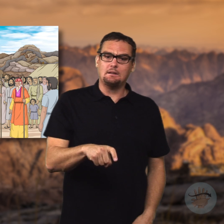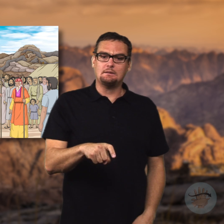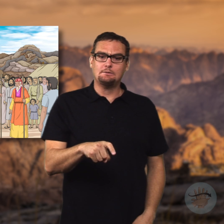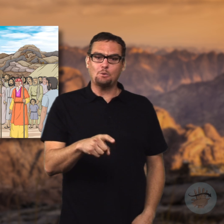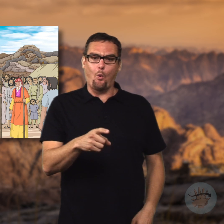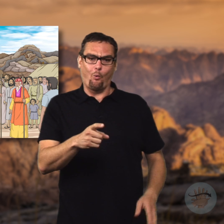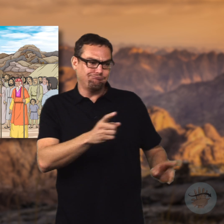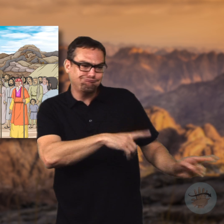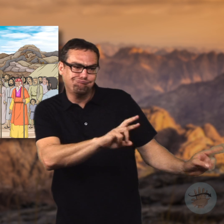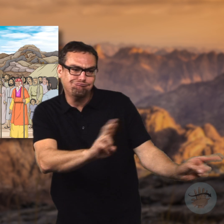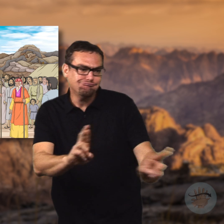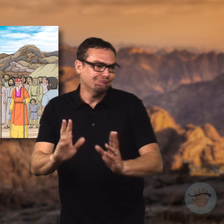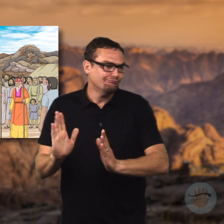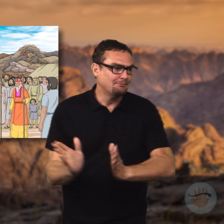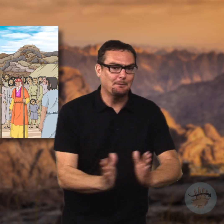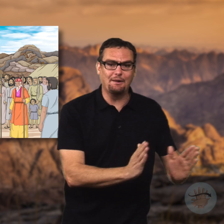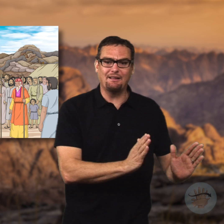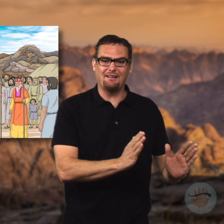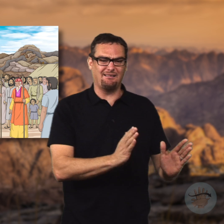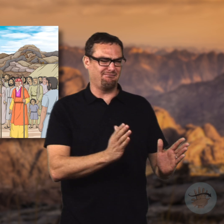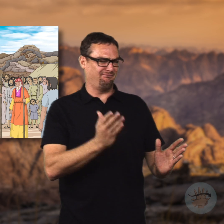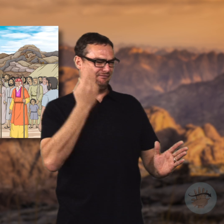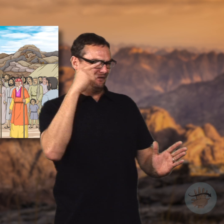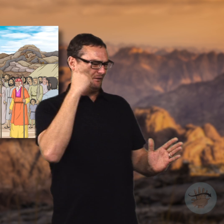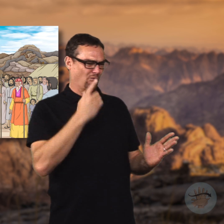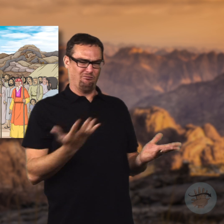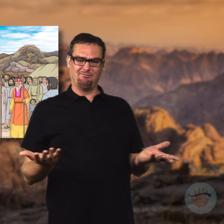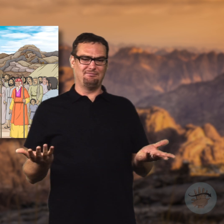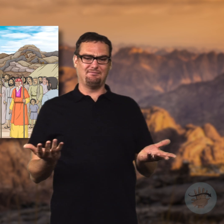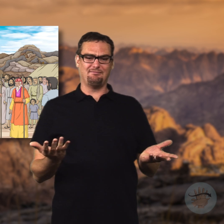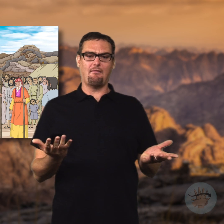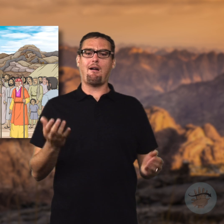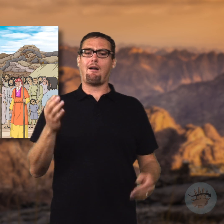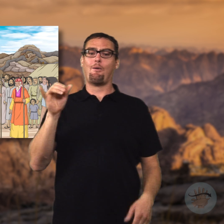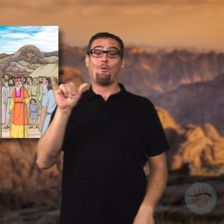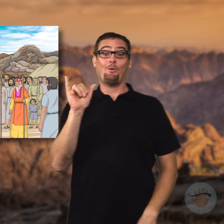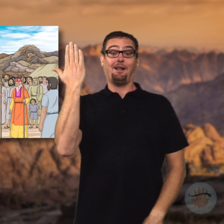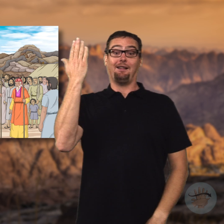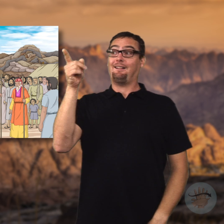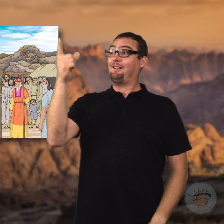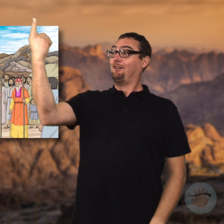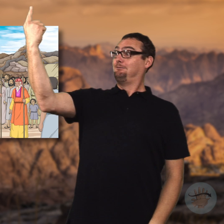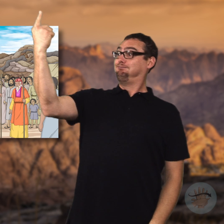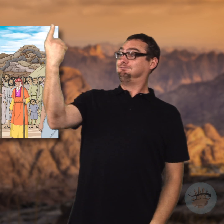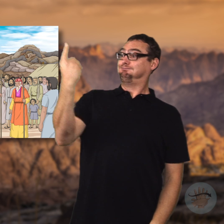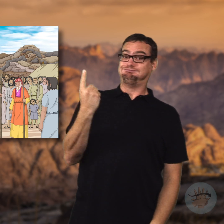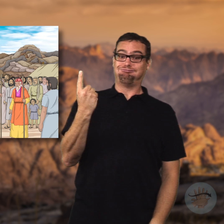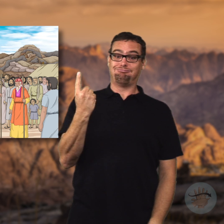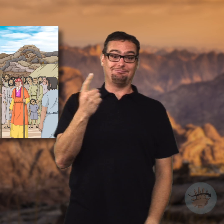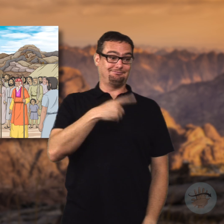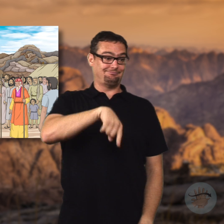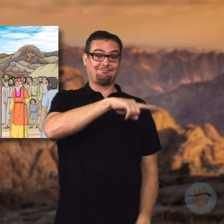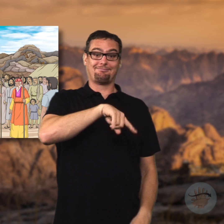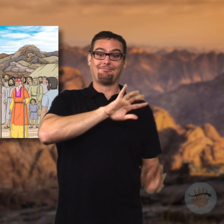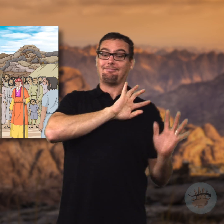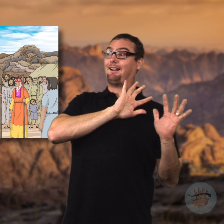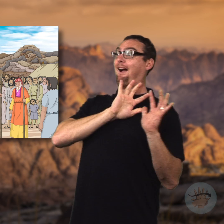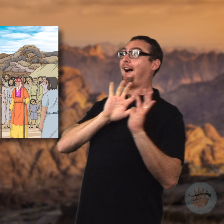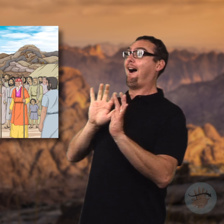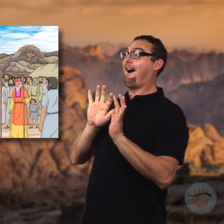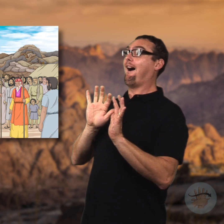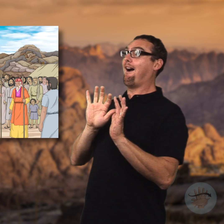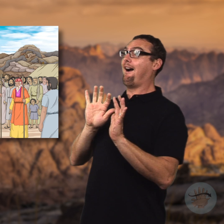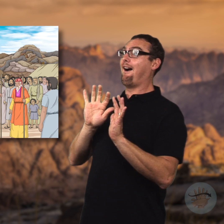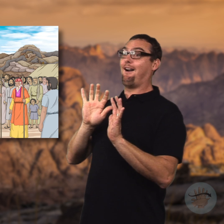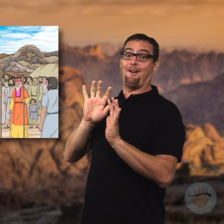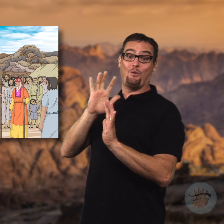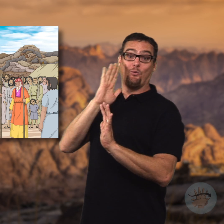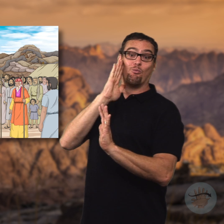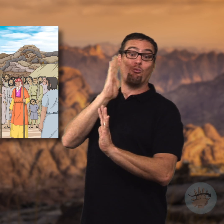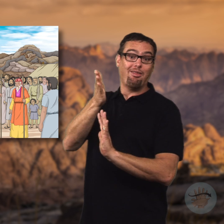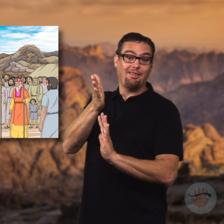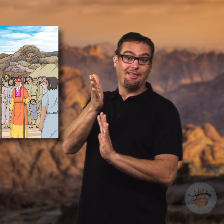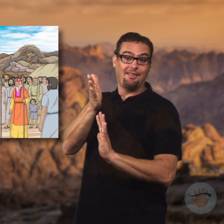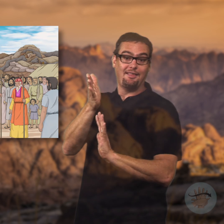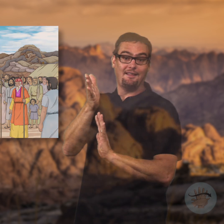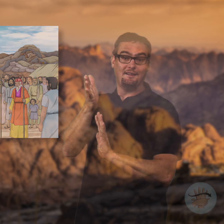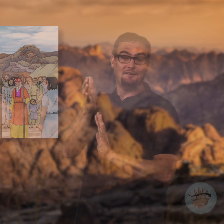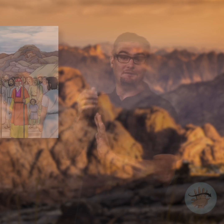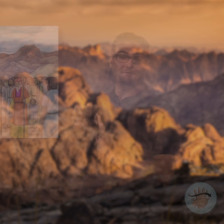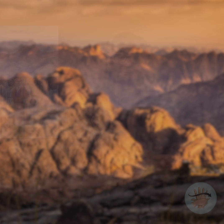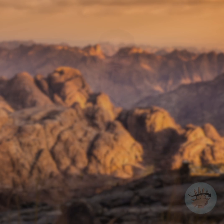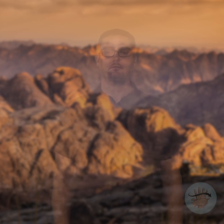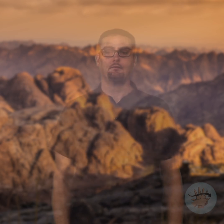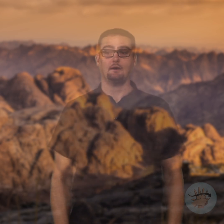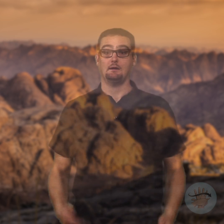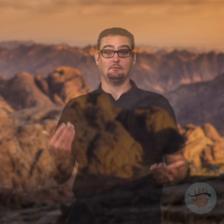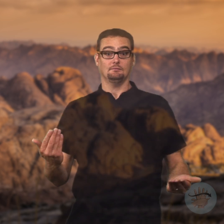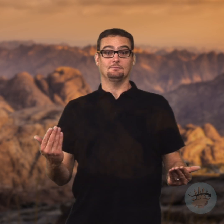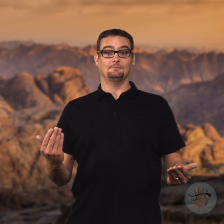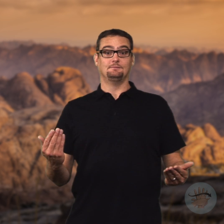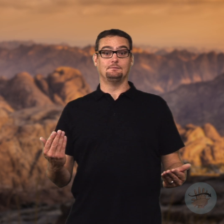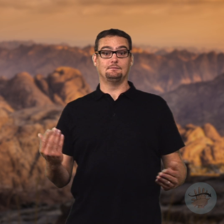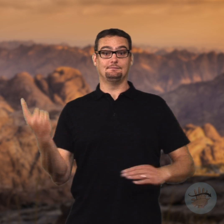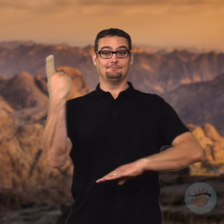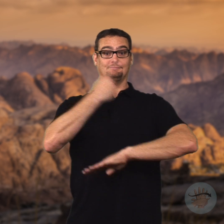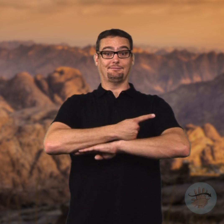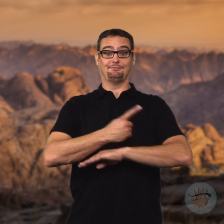“Do not draw near to a woman.”